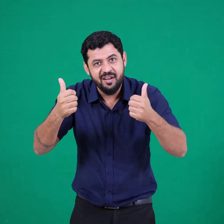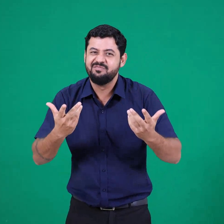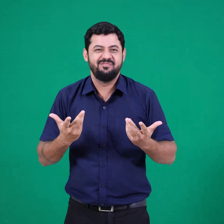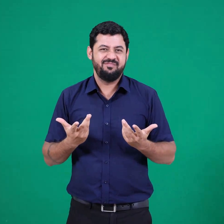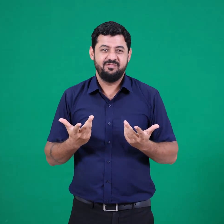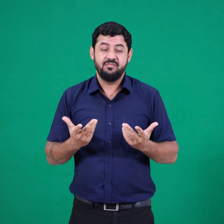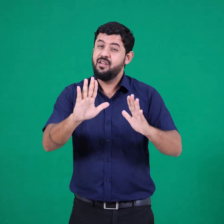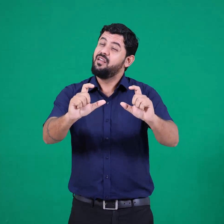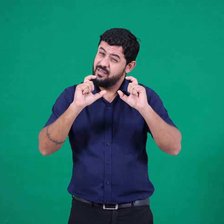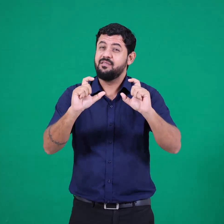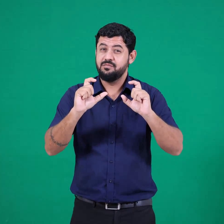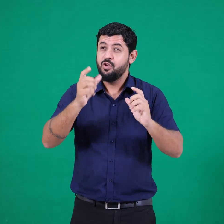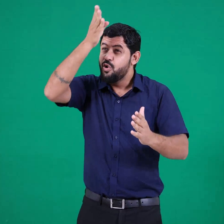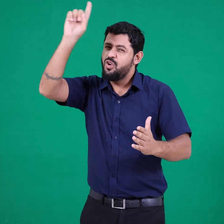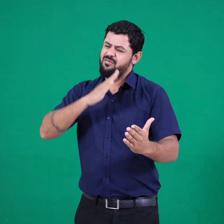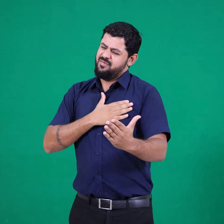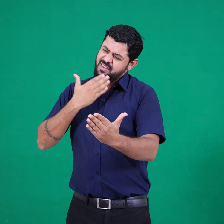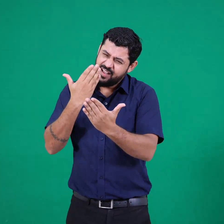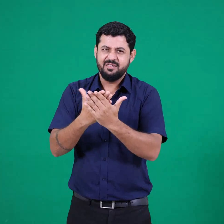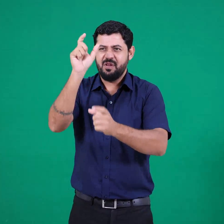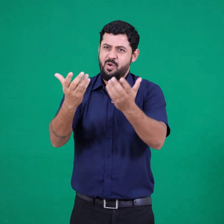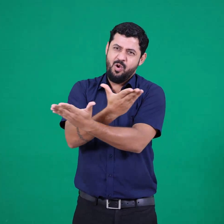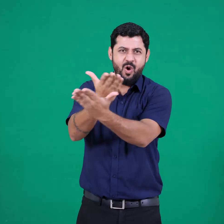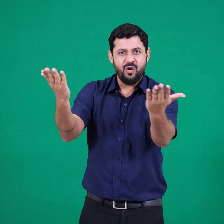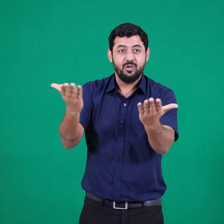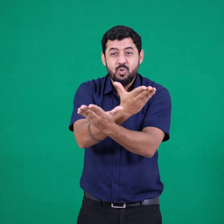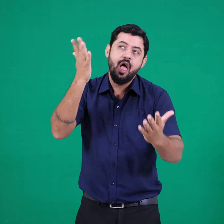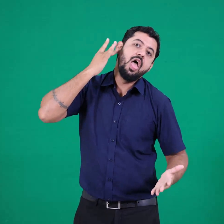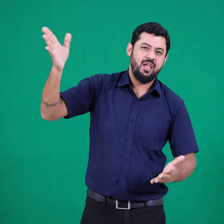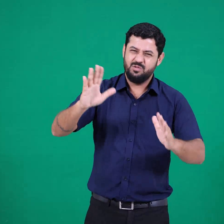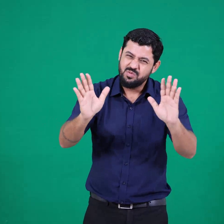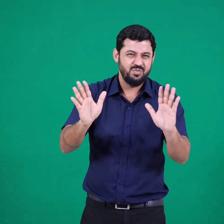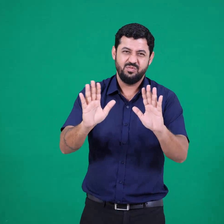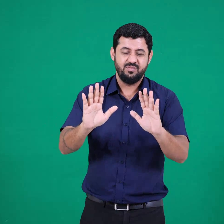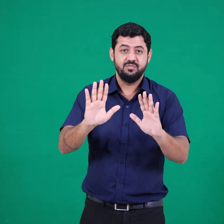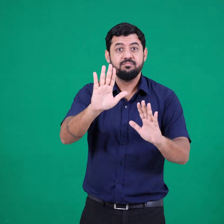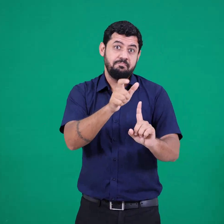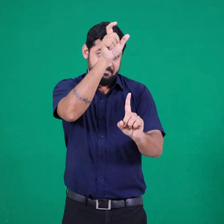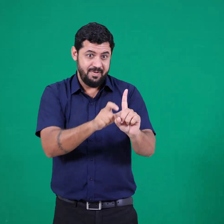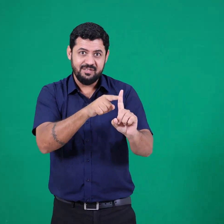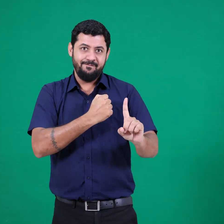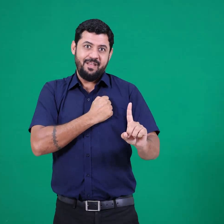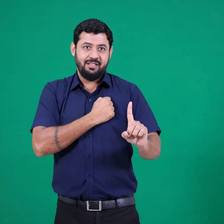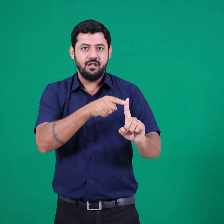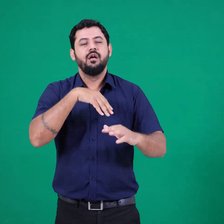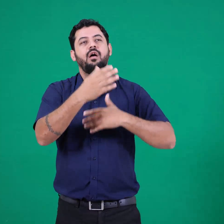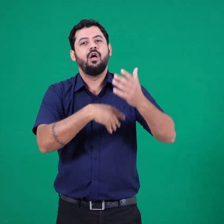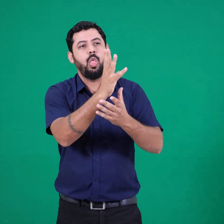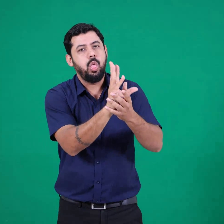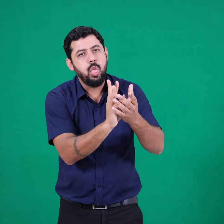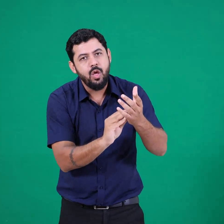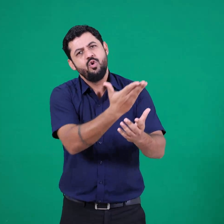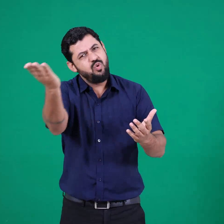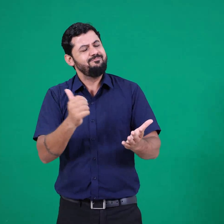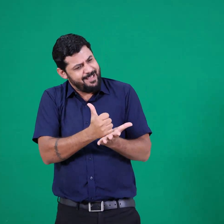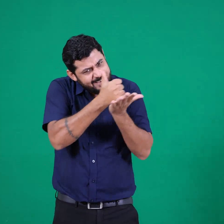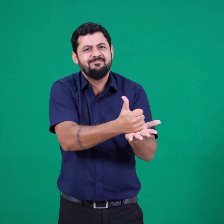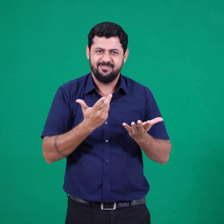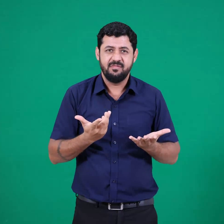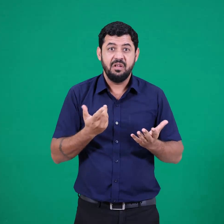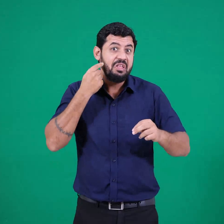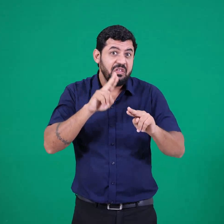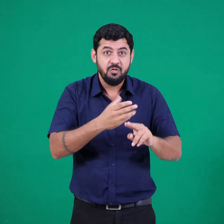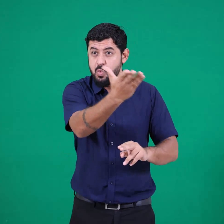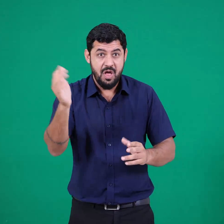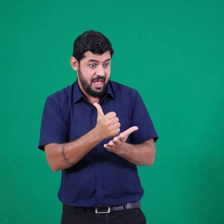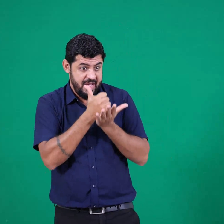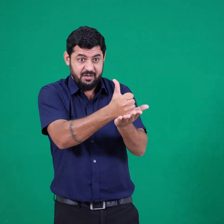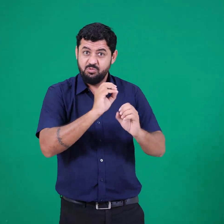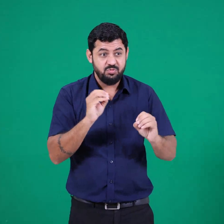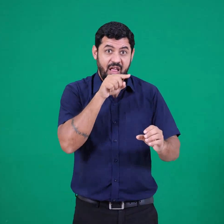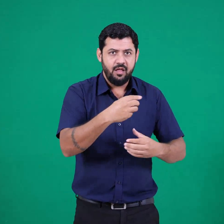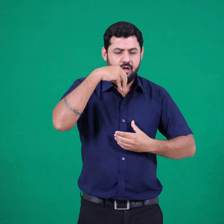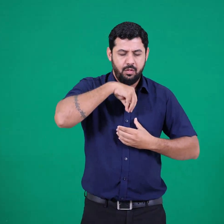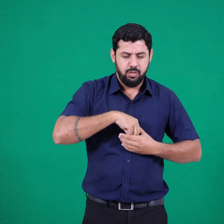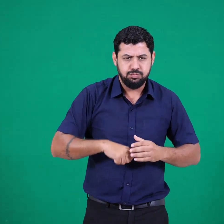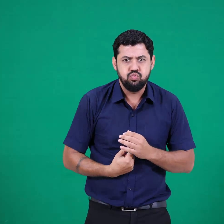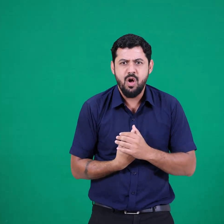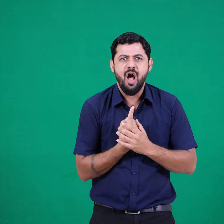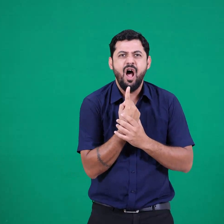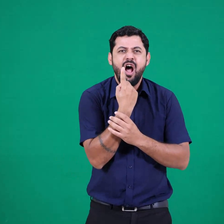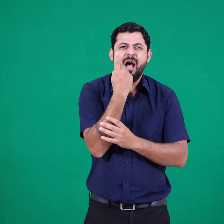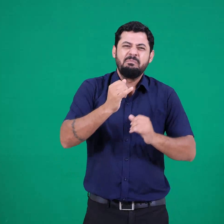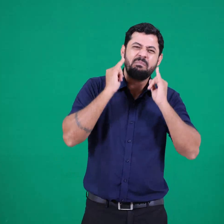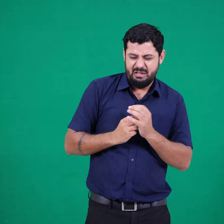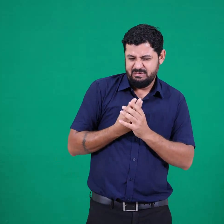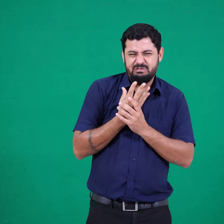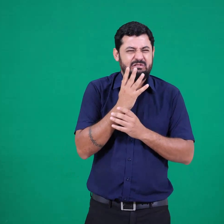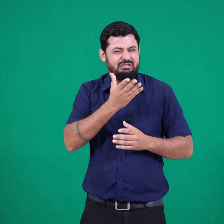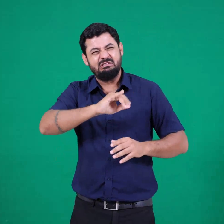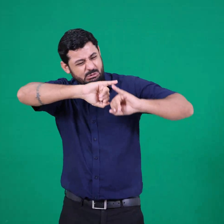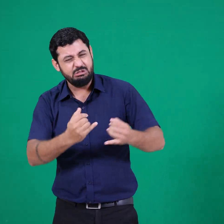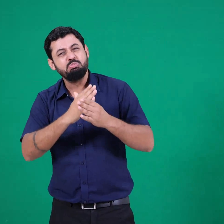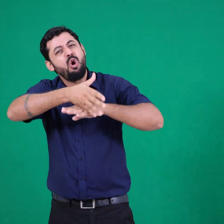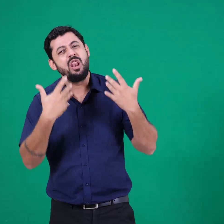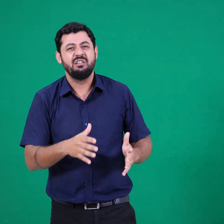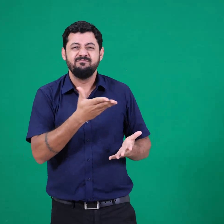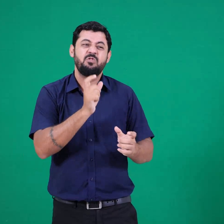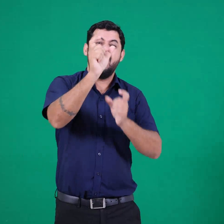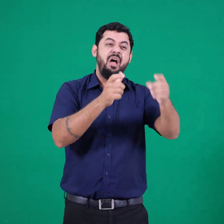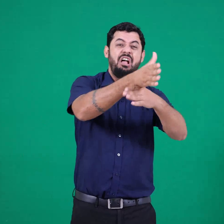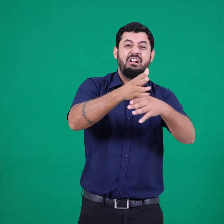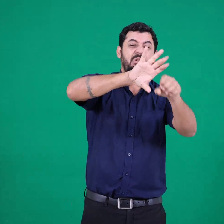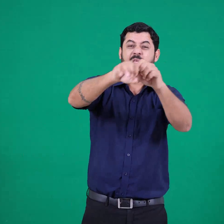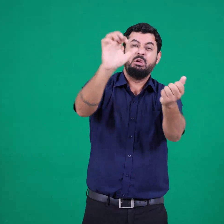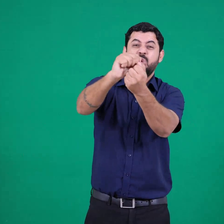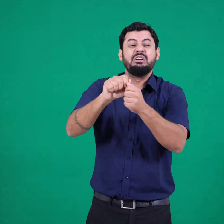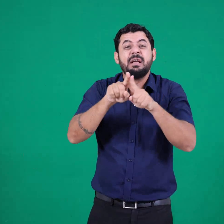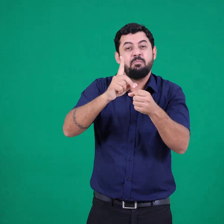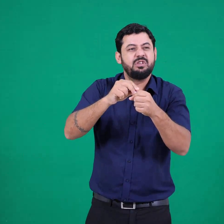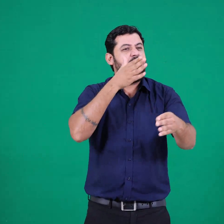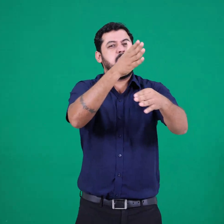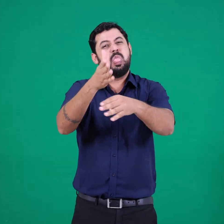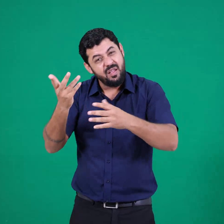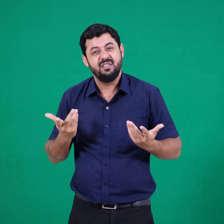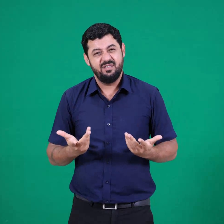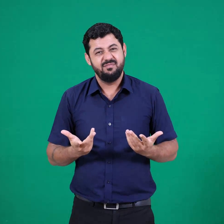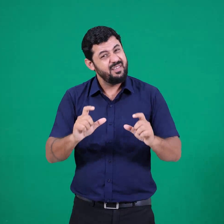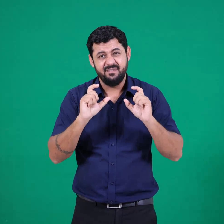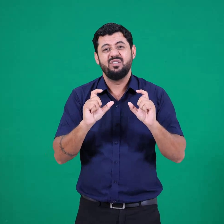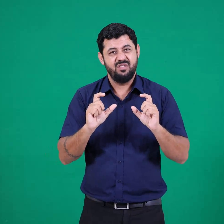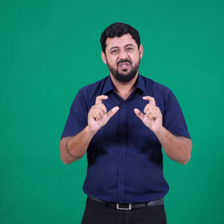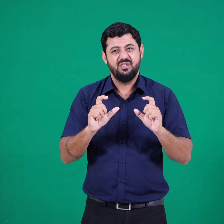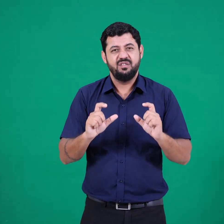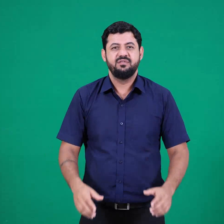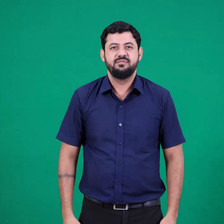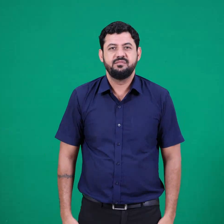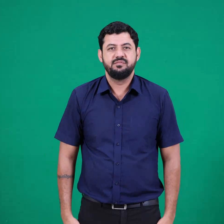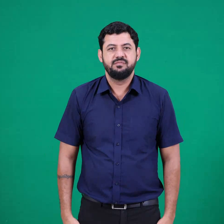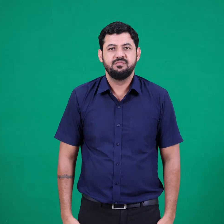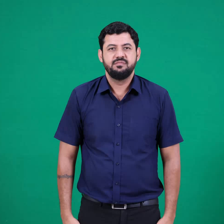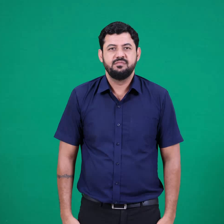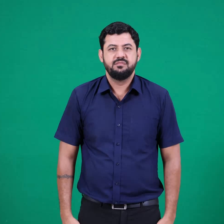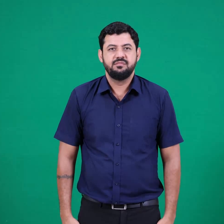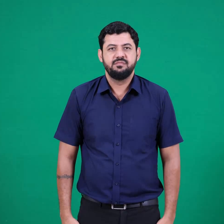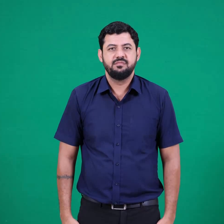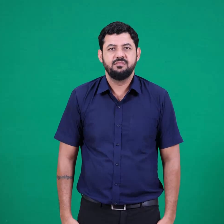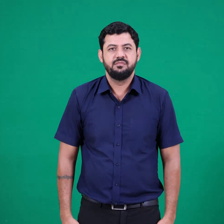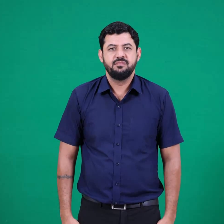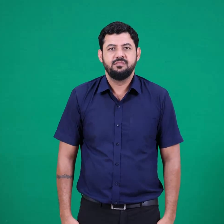See to it that no one falls short of the grace of God, and that no root of bitterness springs up to cause trouble and defile many.